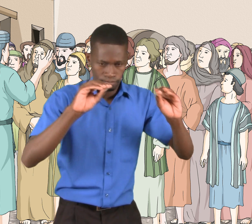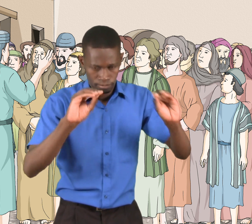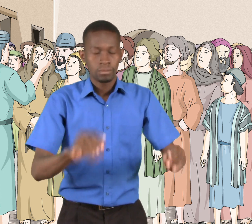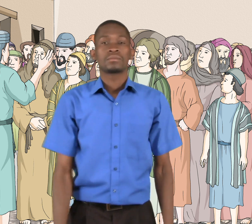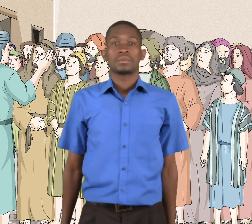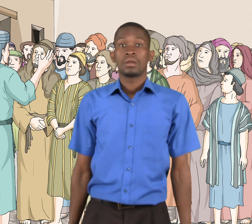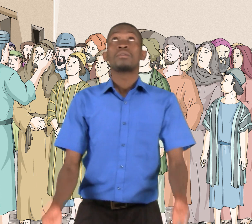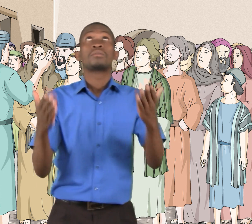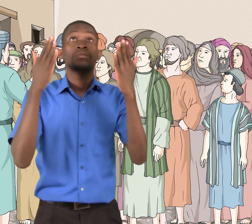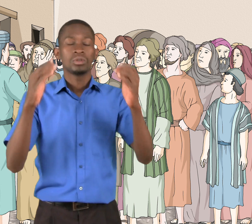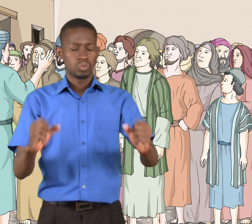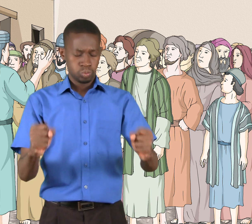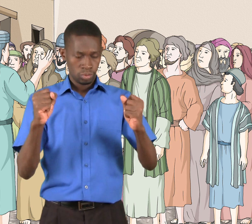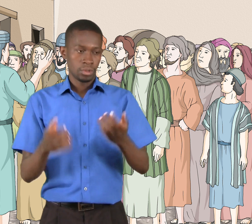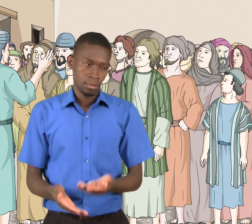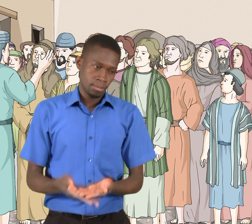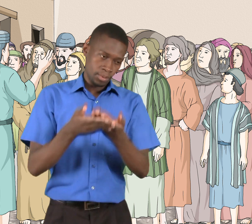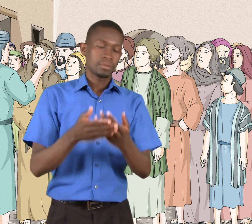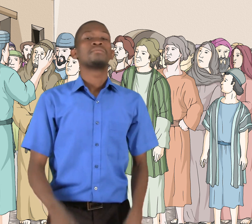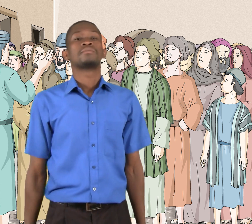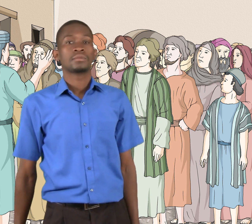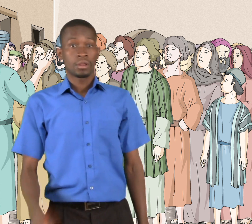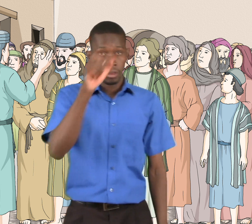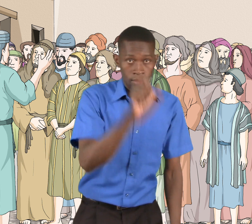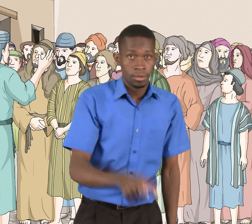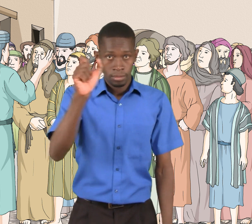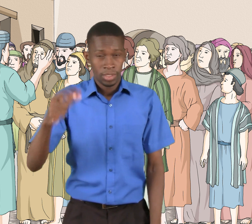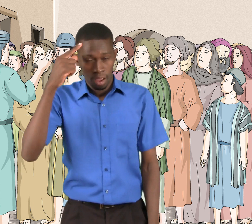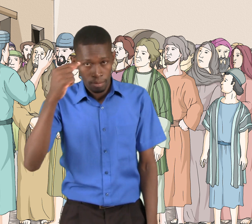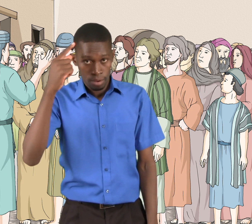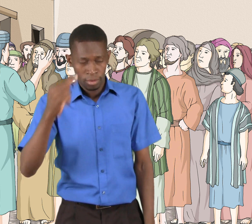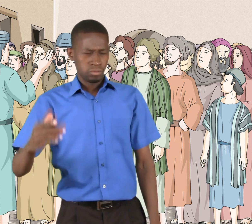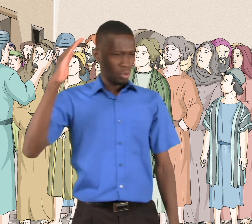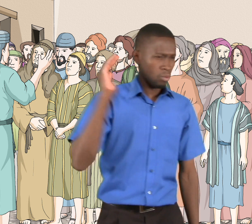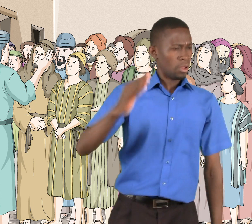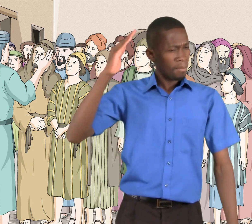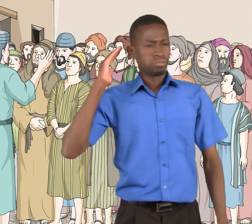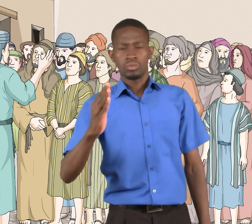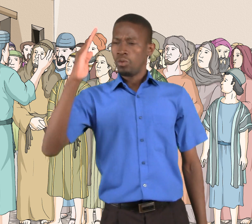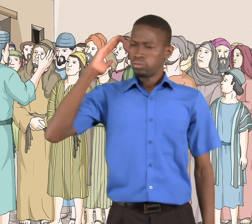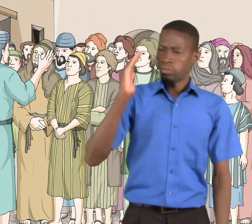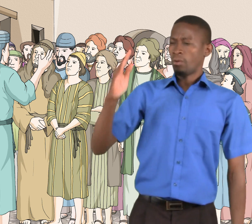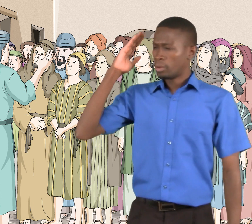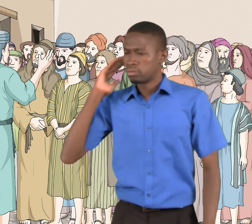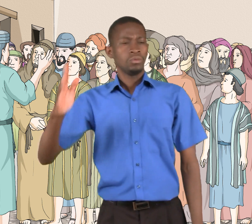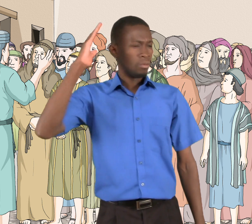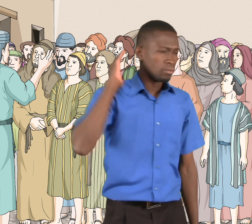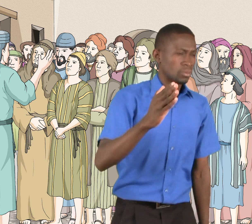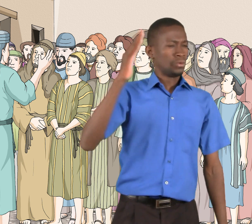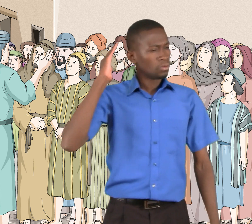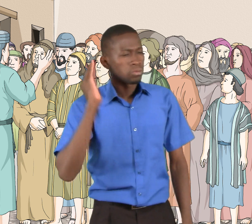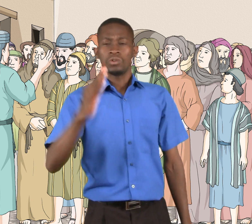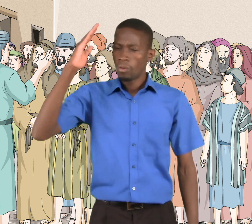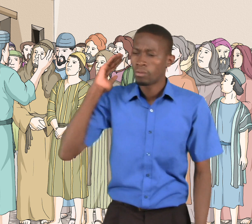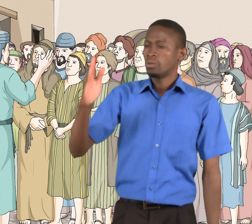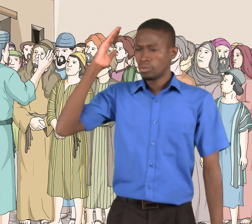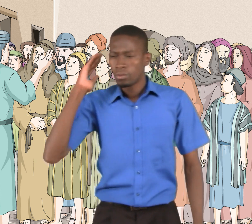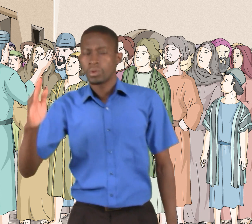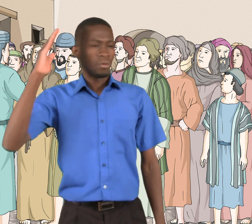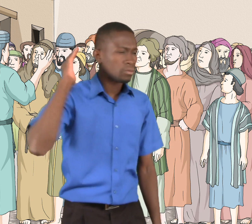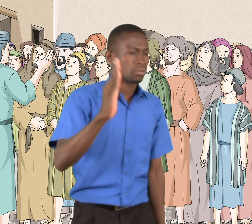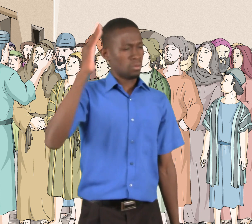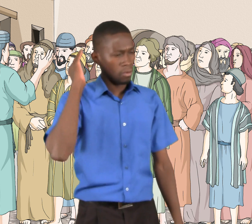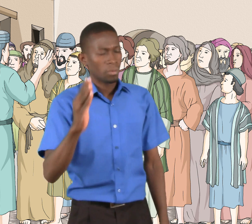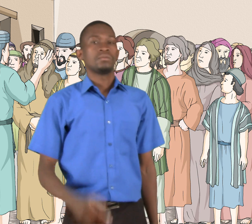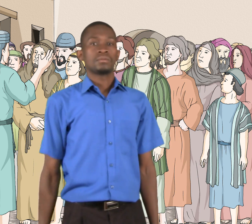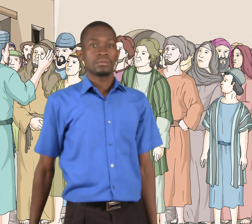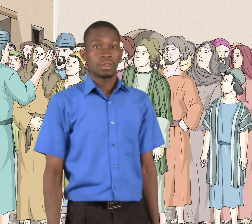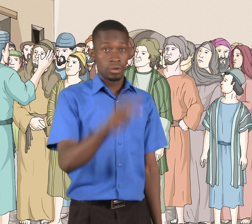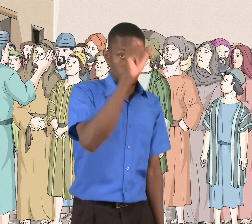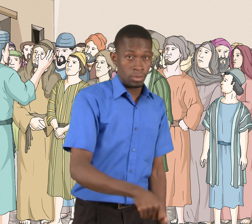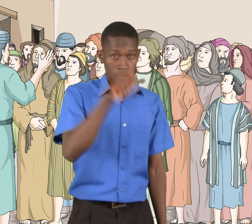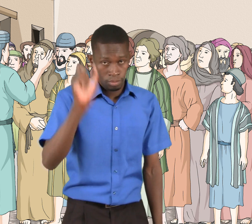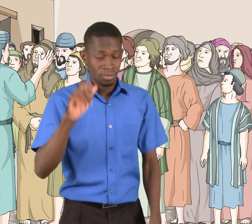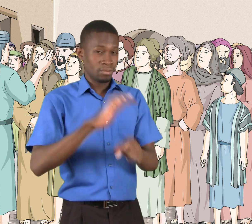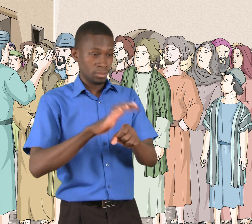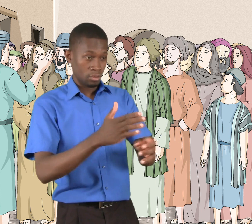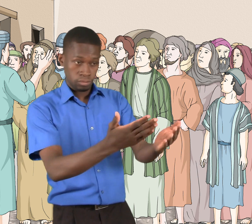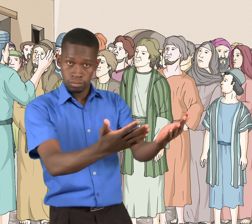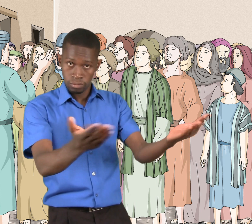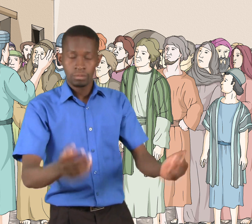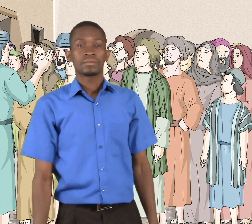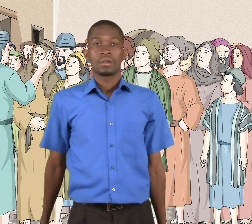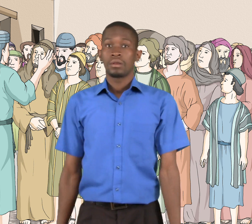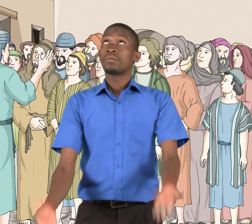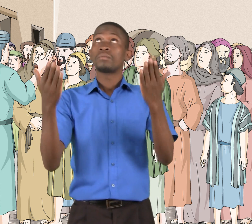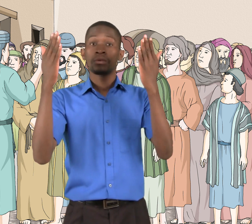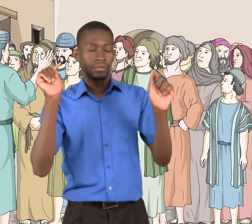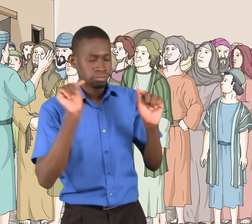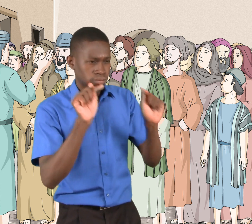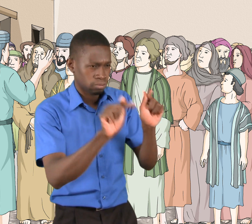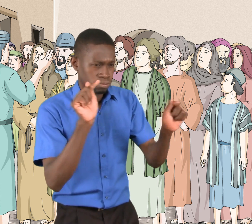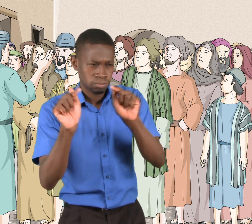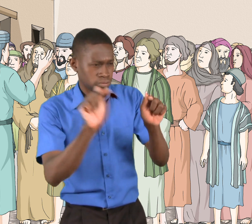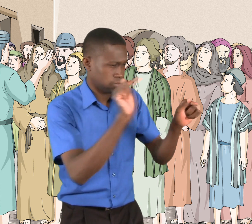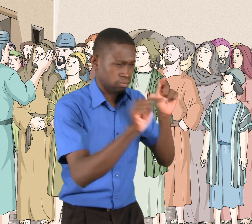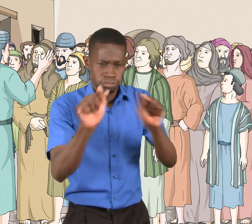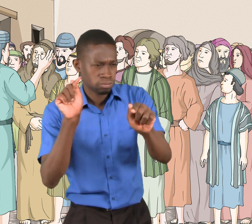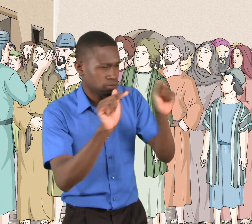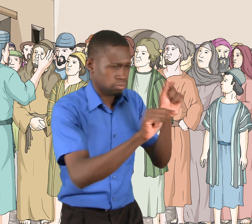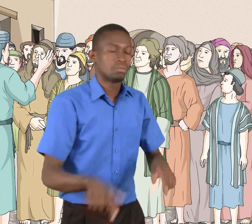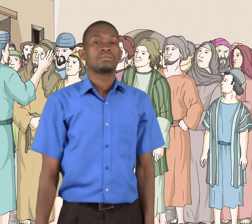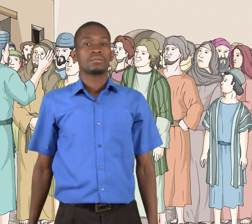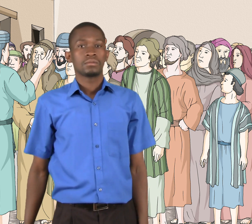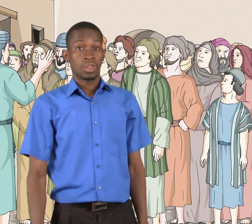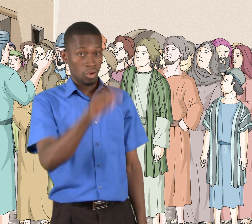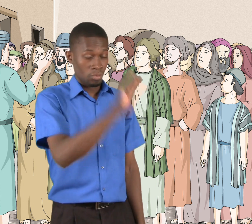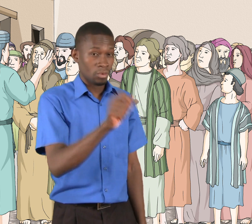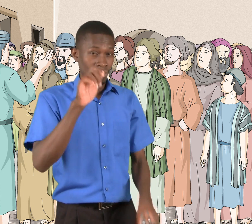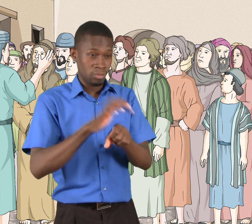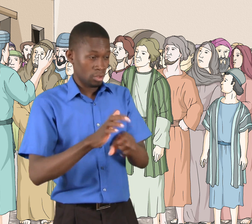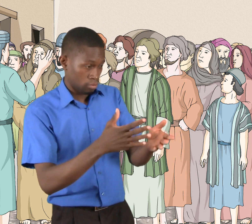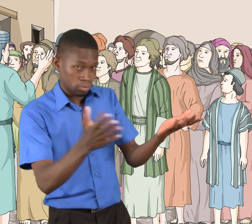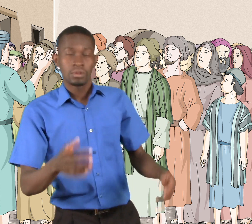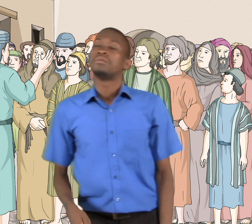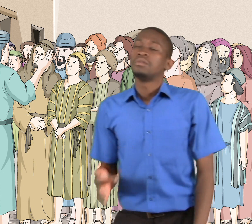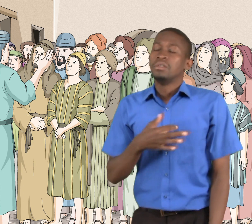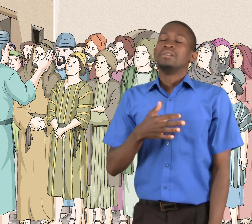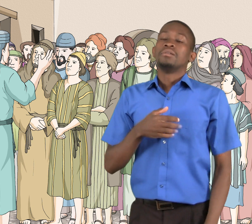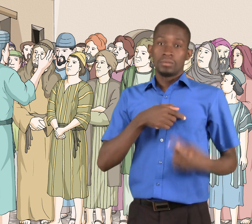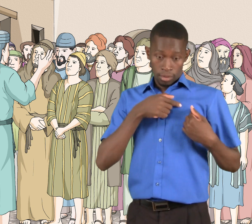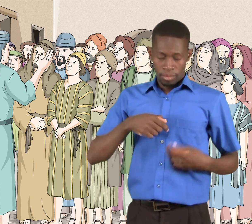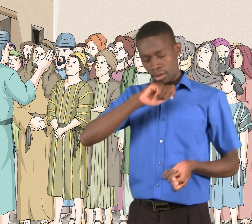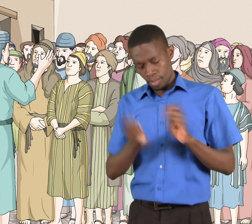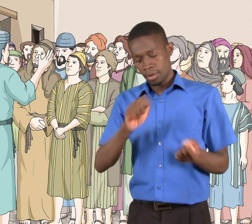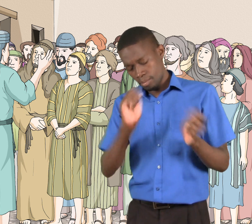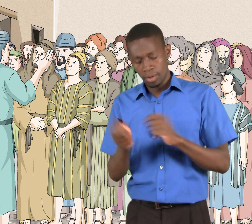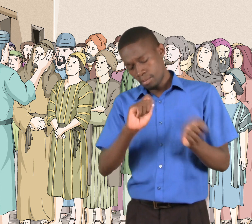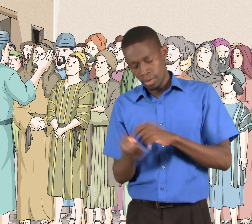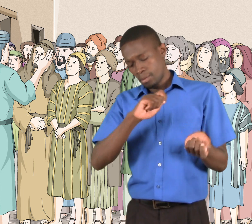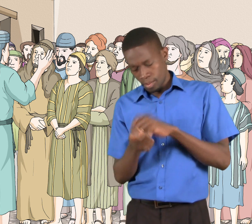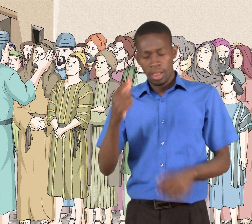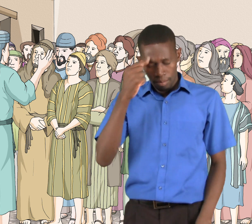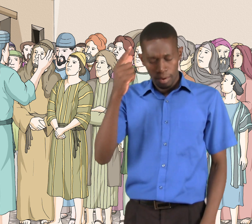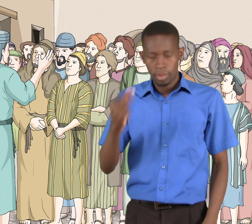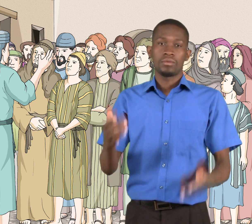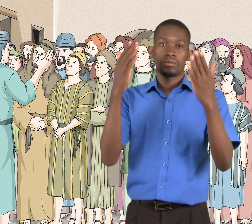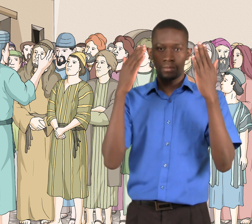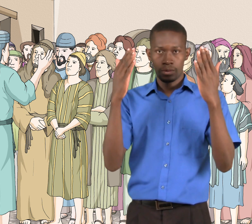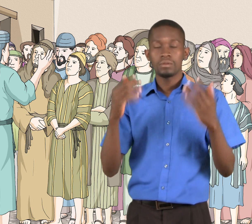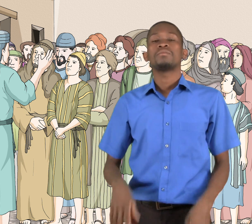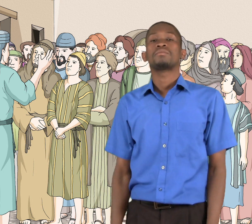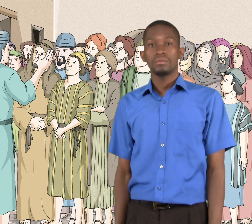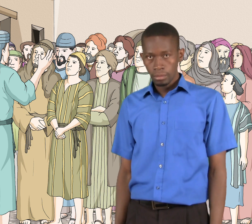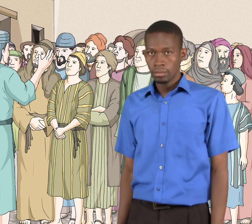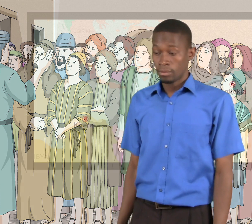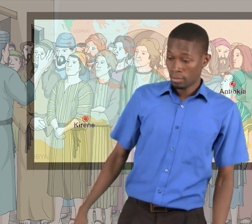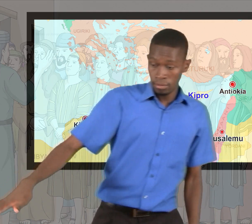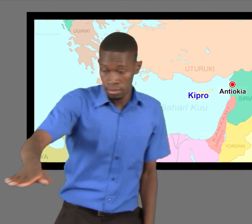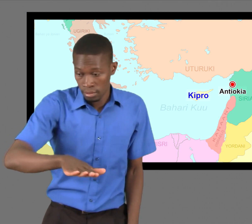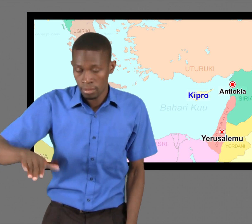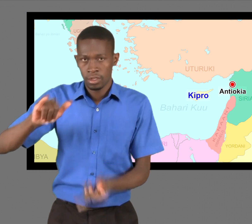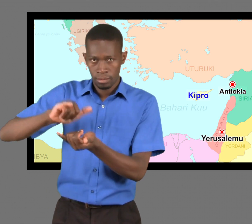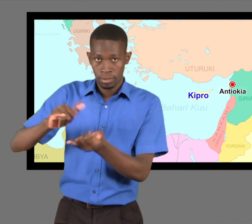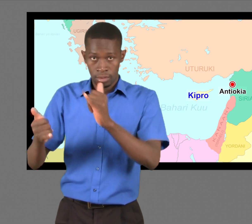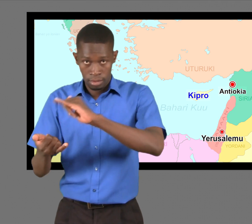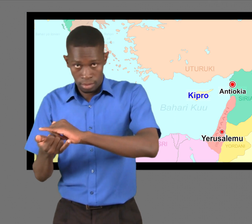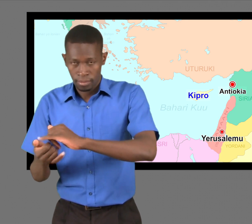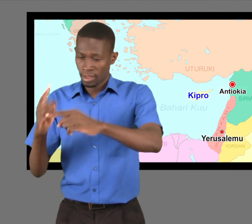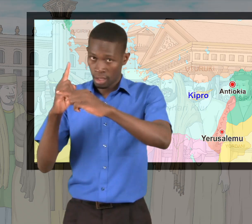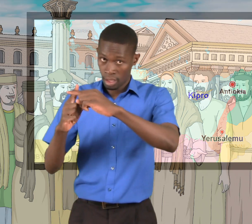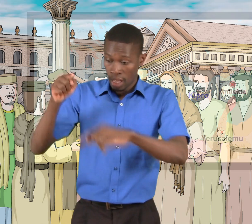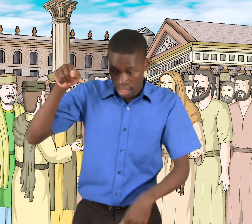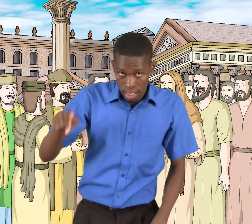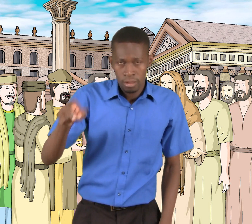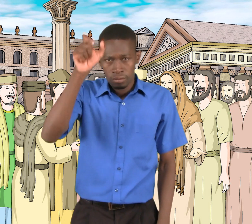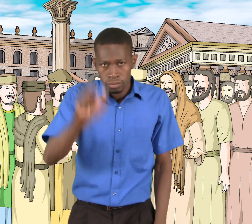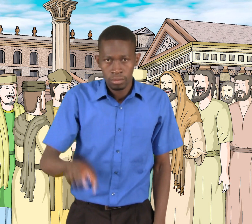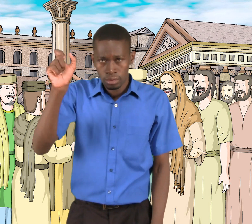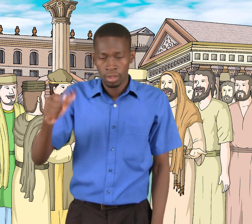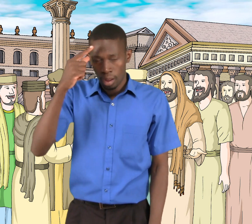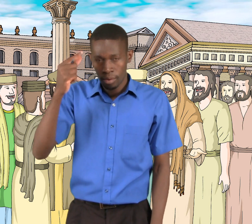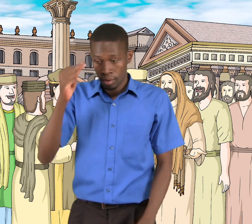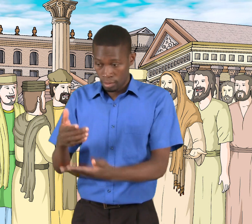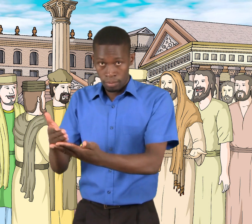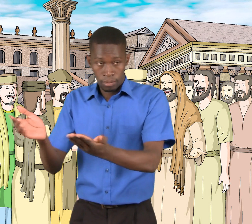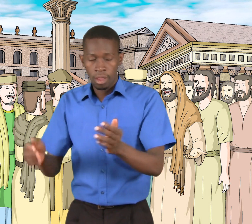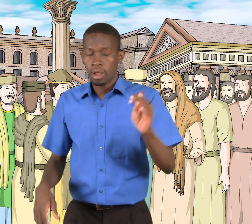The hand of the Lord was with them, and a great number of people believed and turned to the Lord.